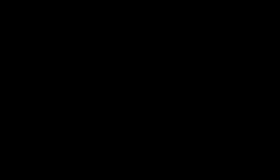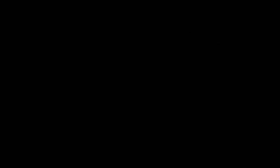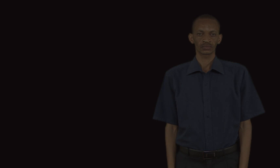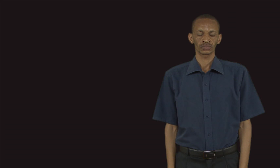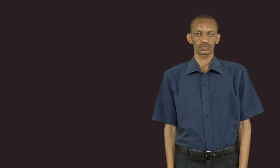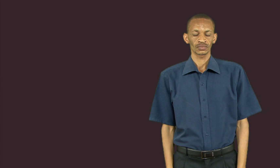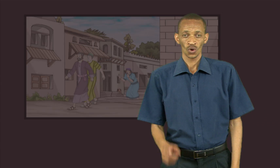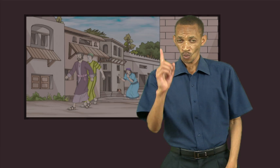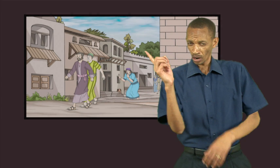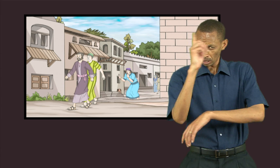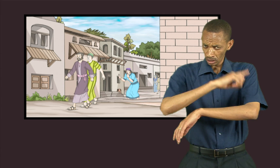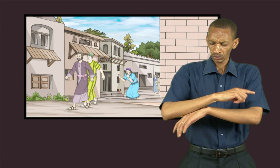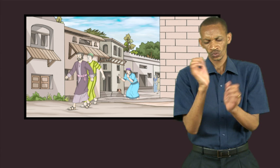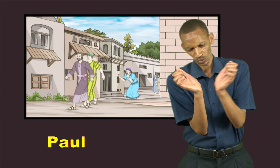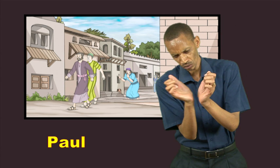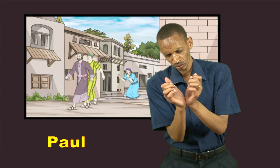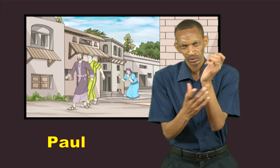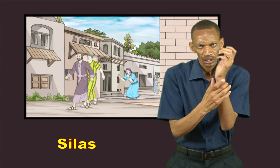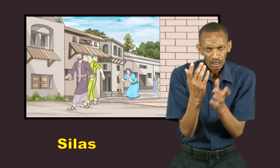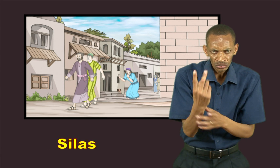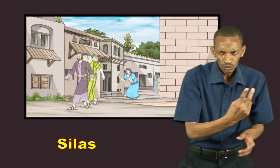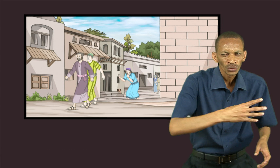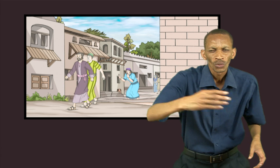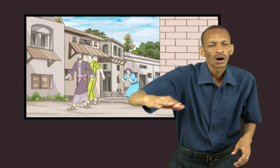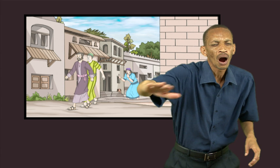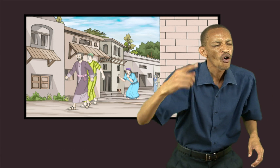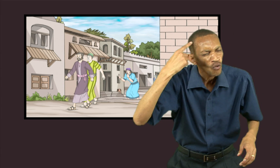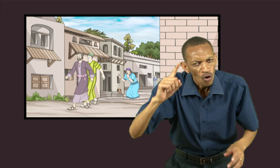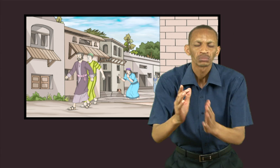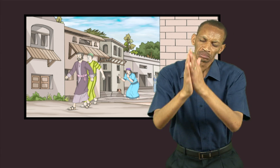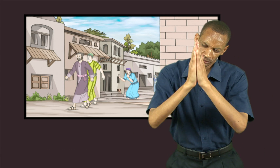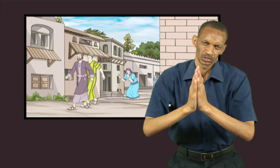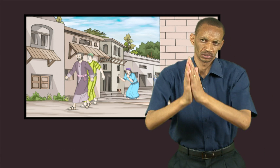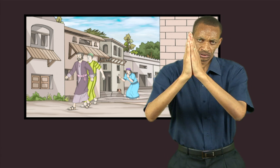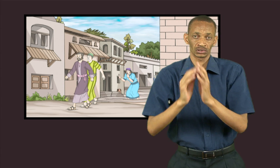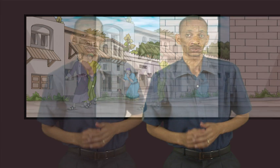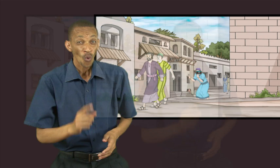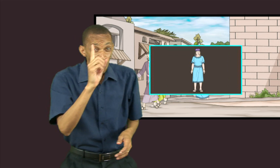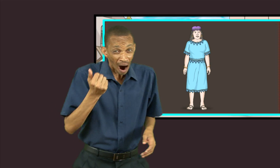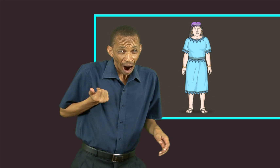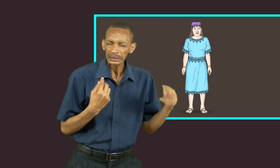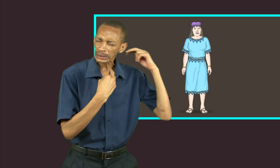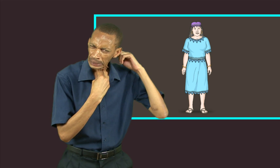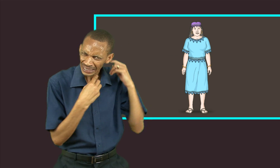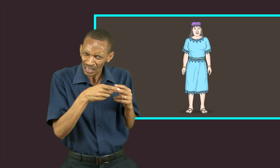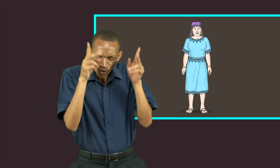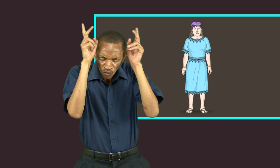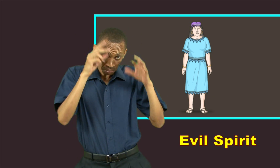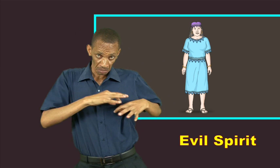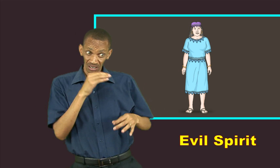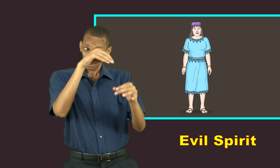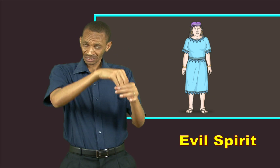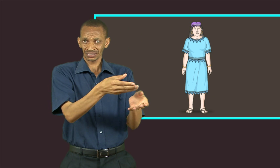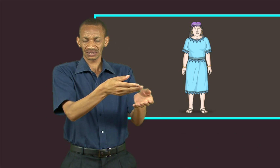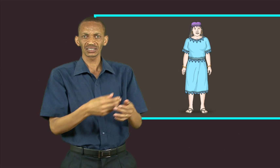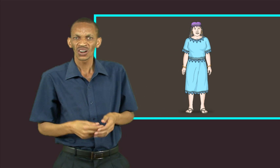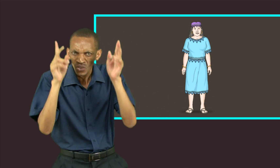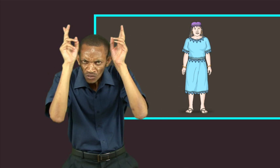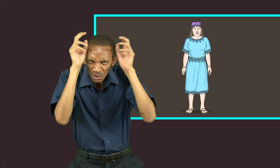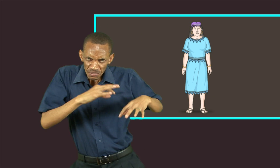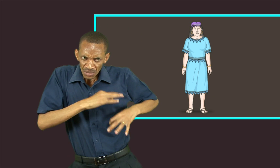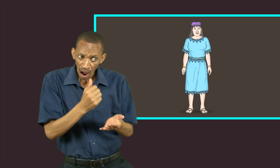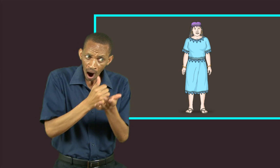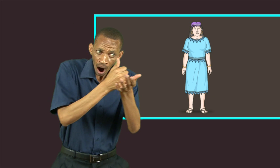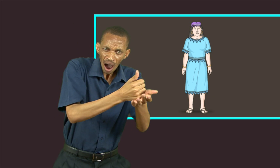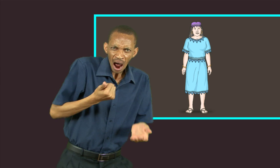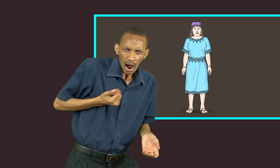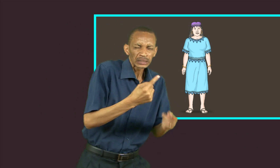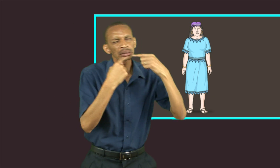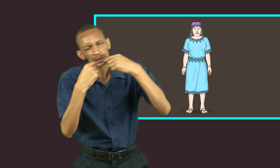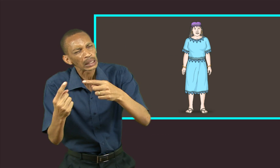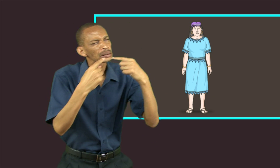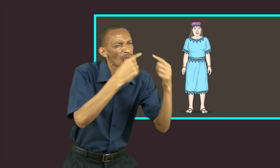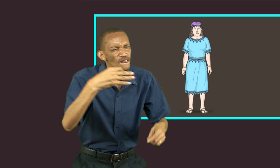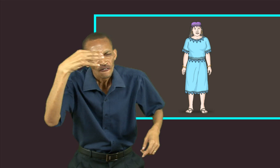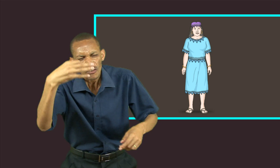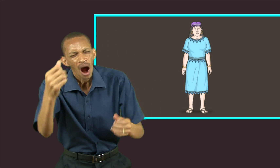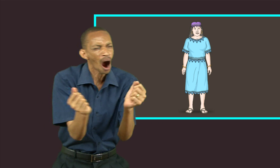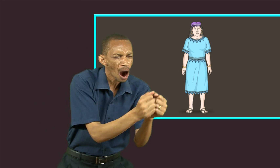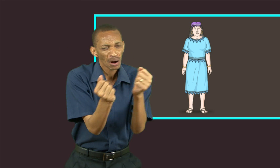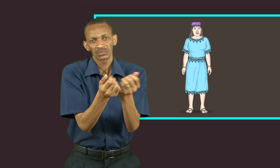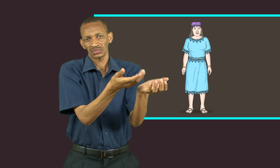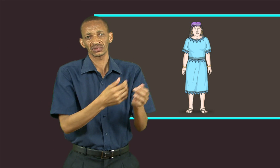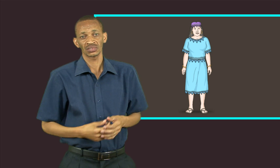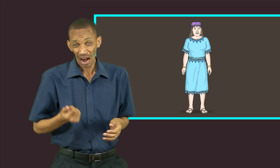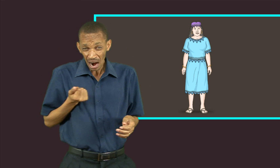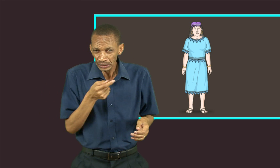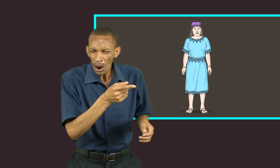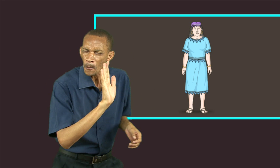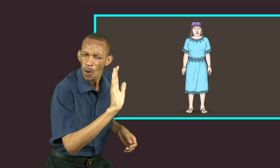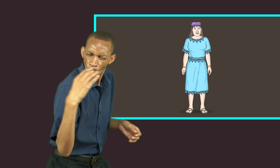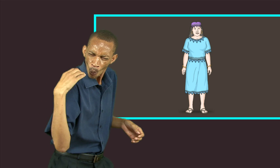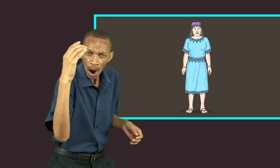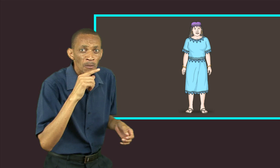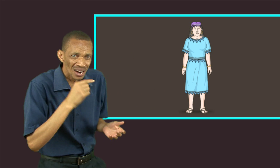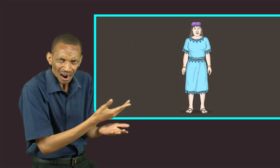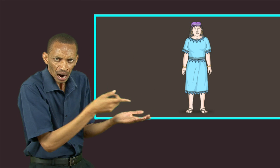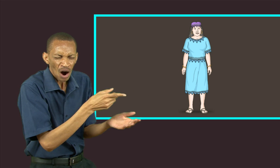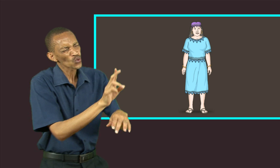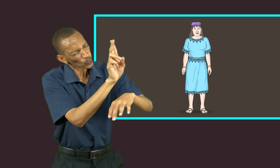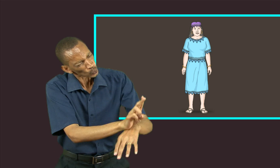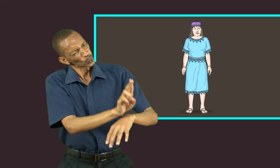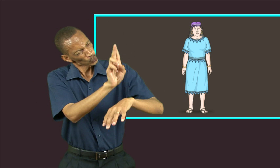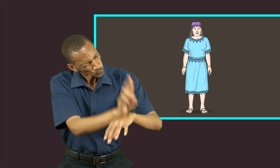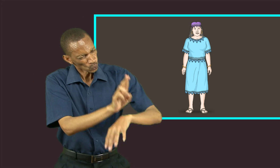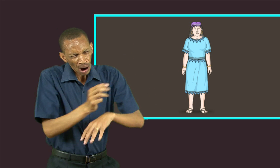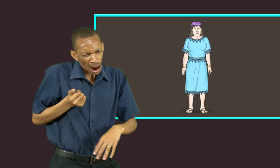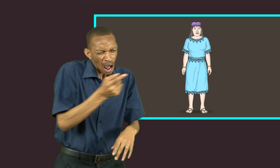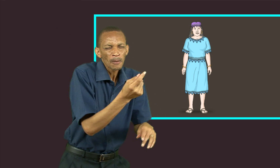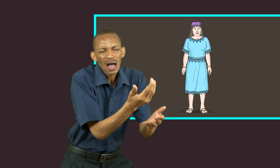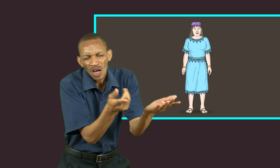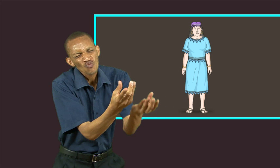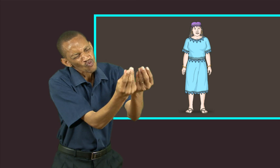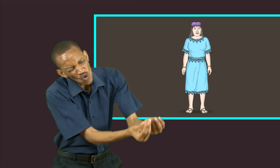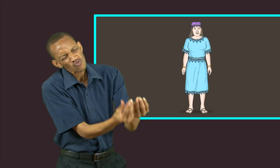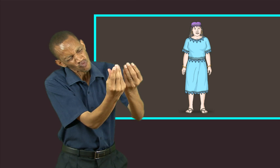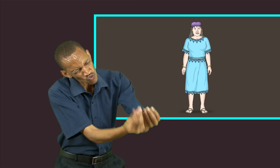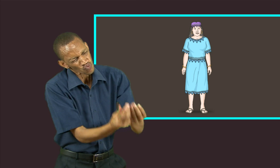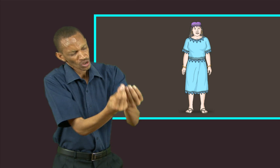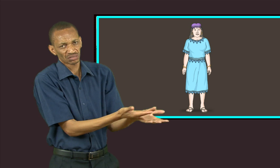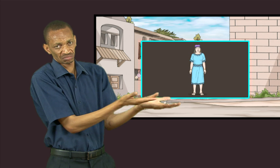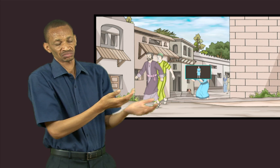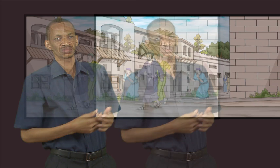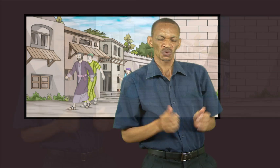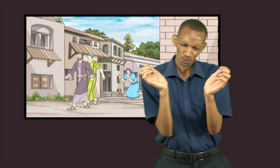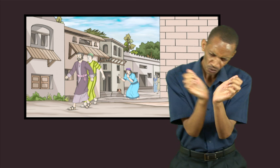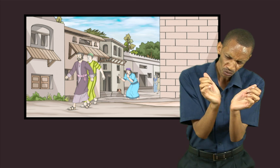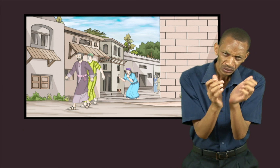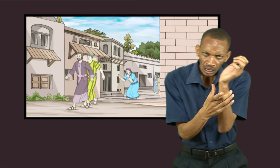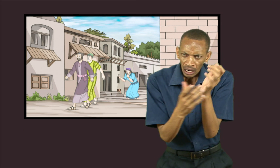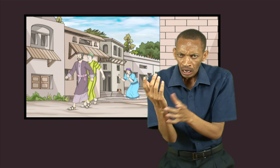One day as we were going to the place of prayer, we were met by a slave girl with a spirit of divination, who earned a large income for her masters by fortune-telling.